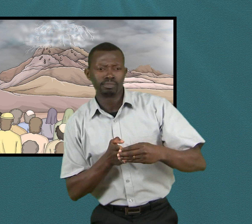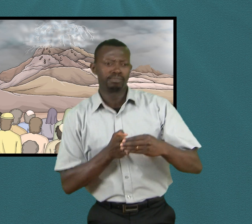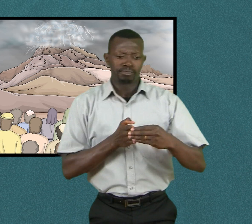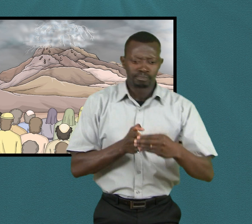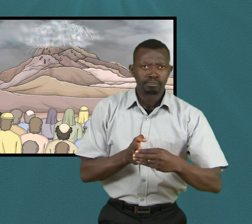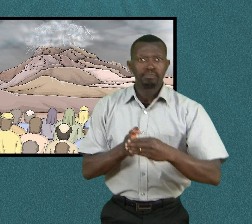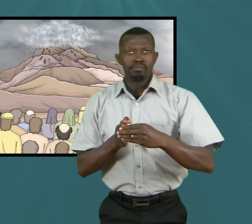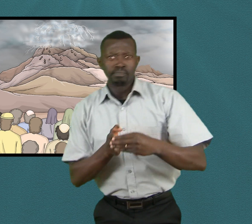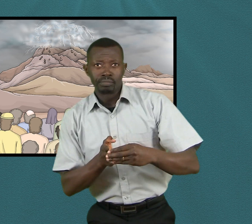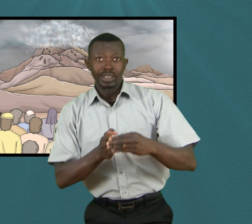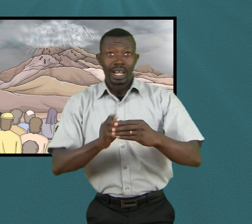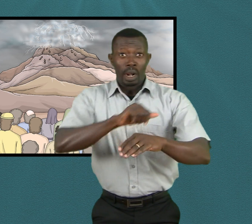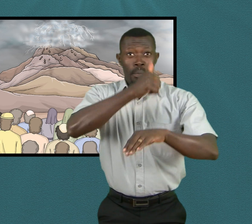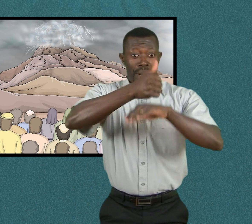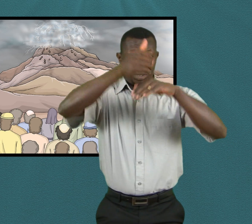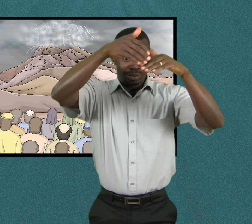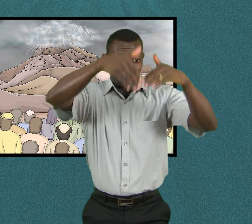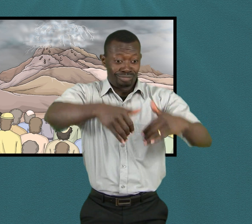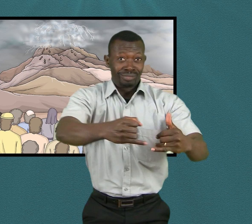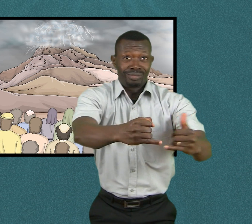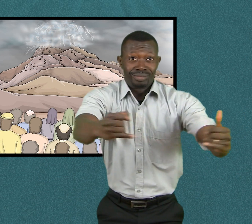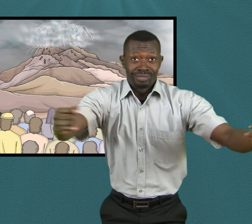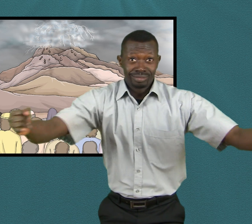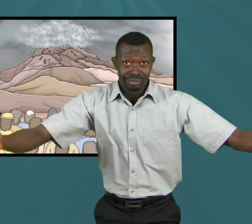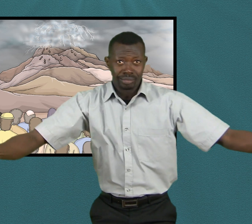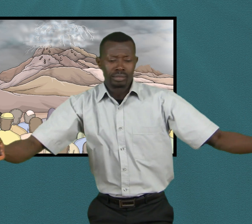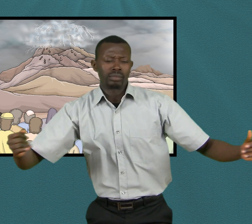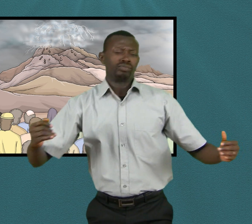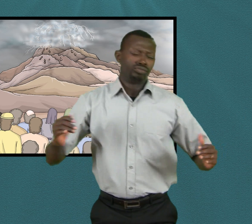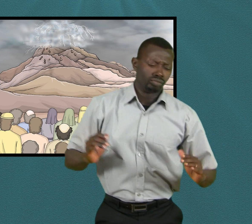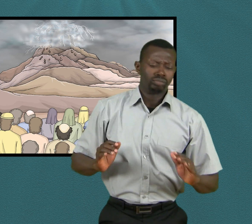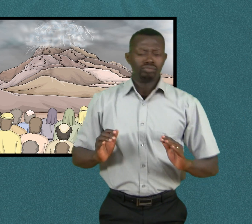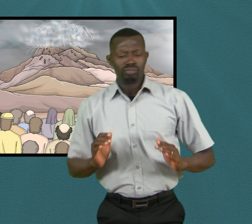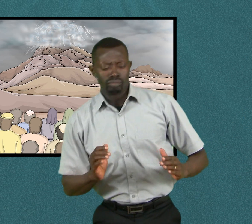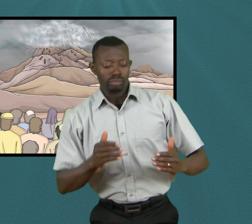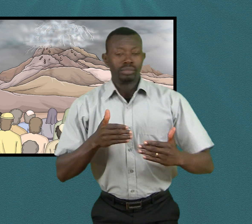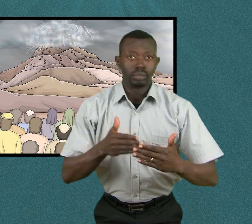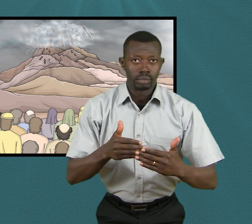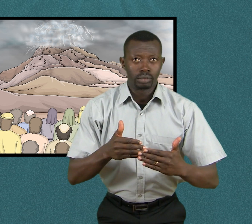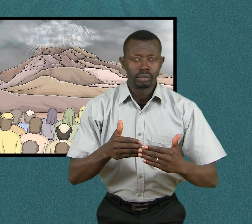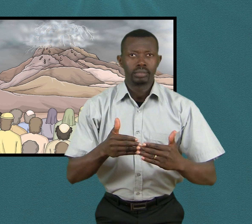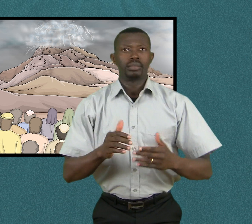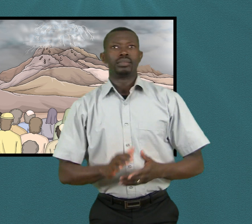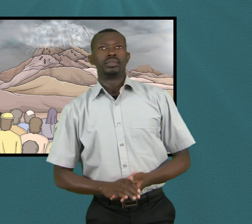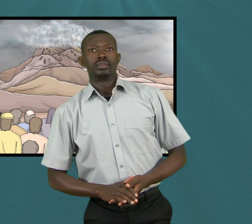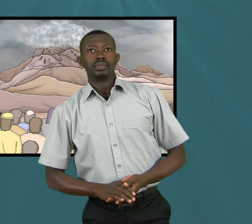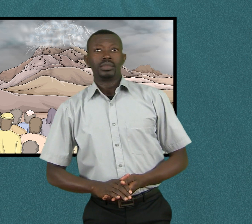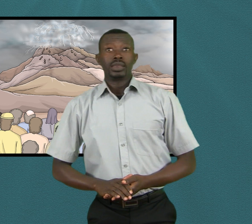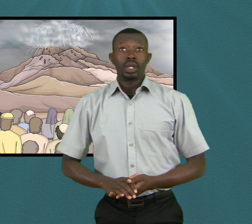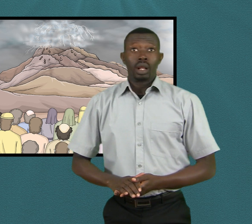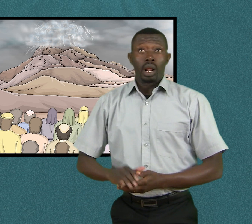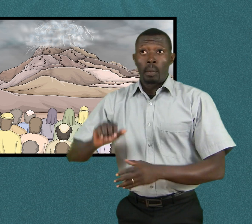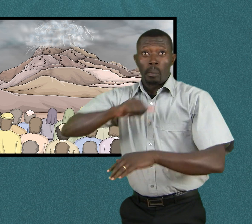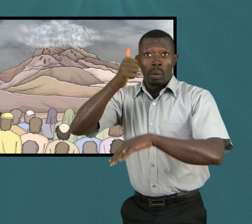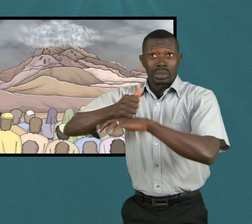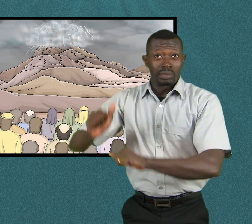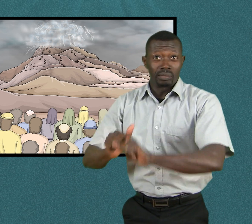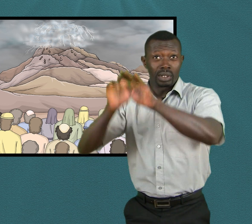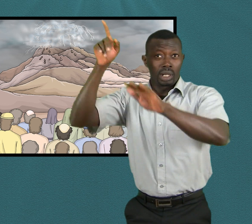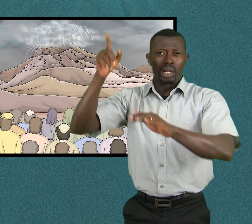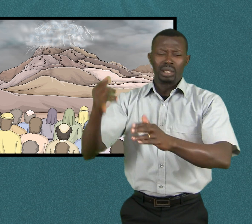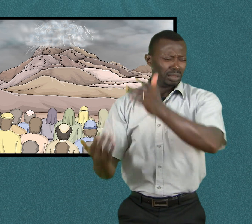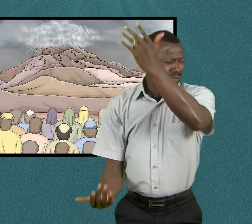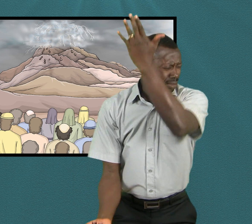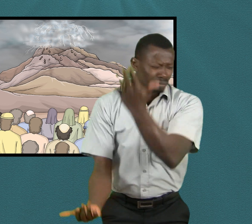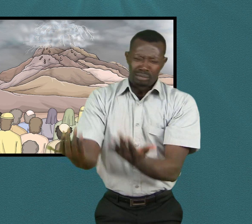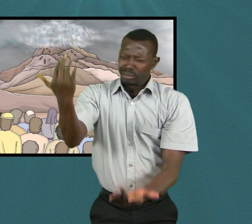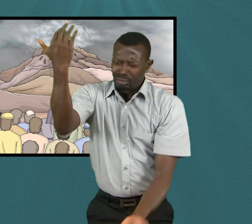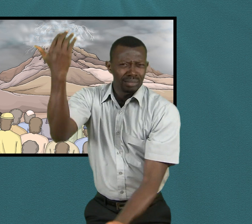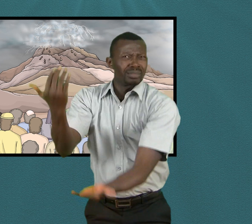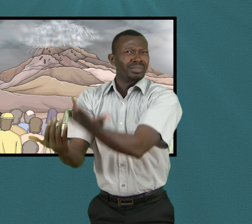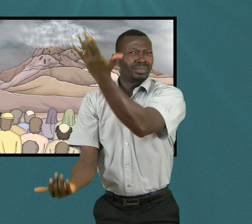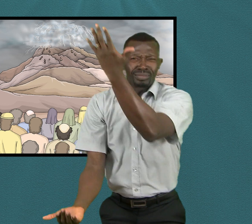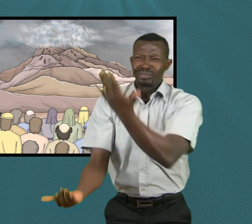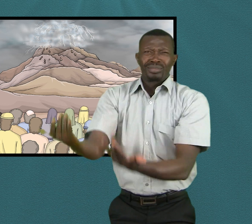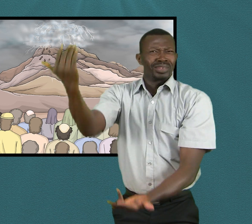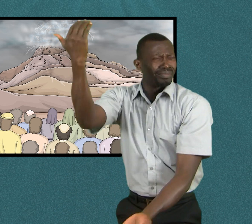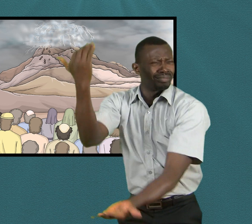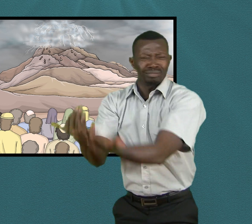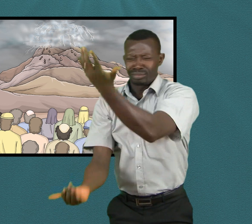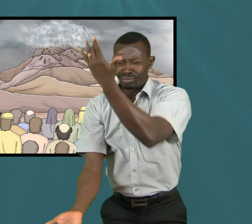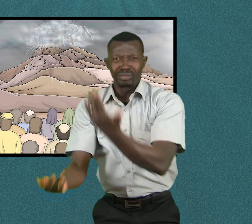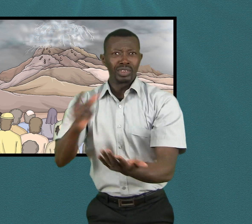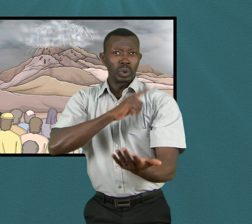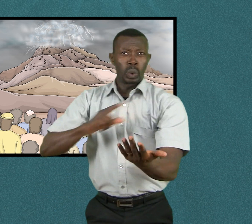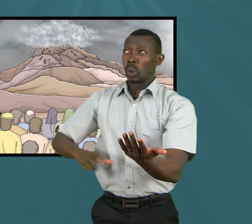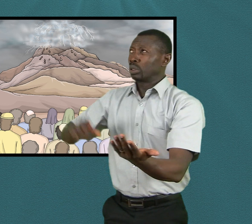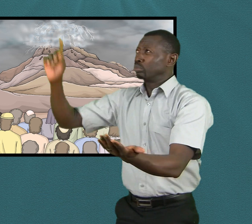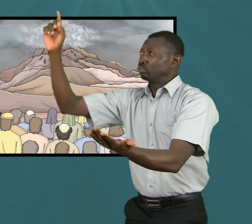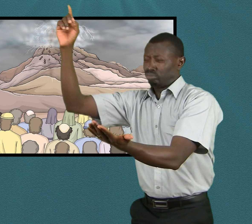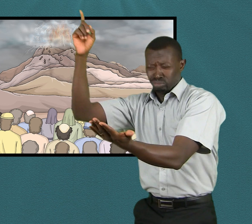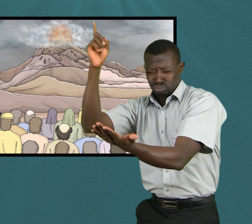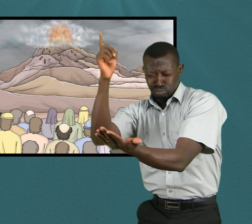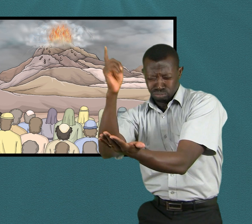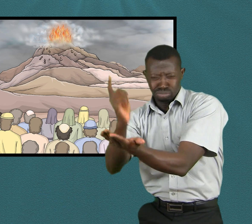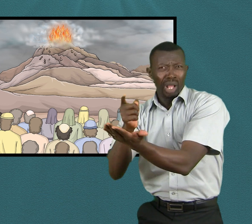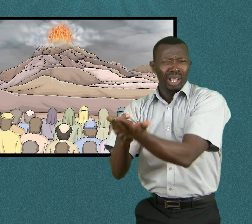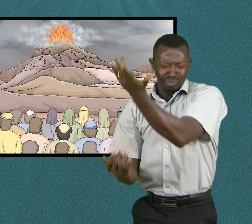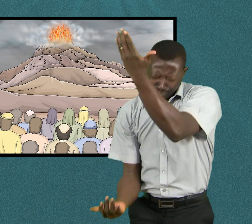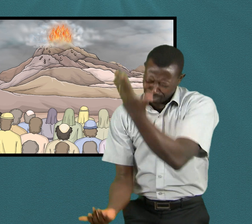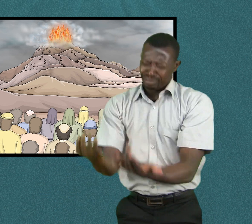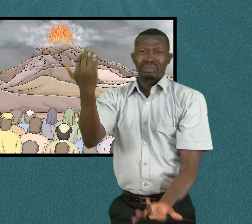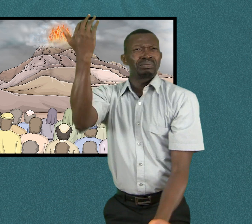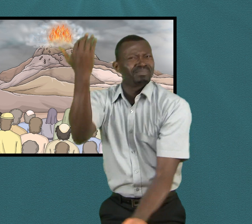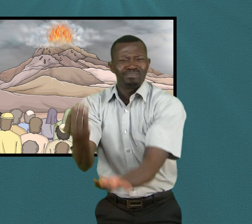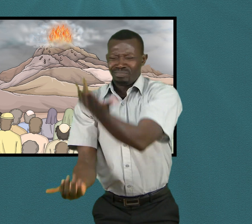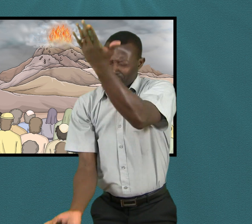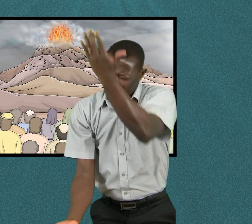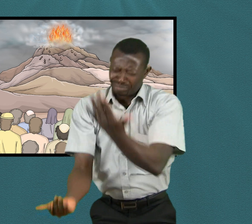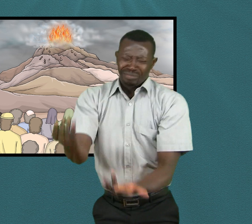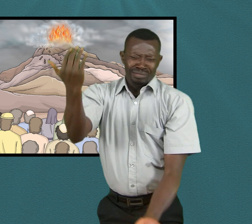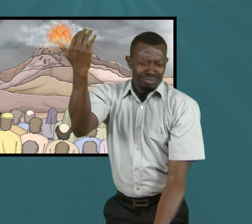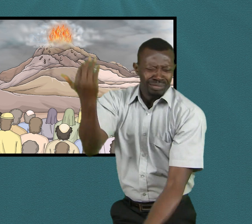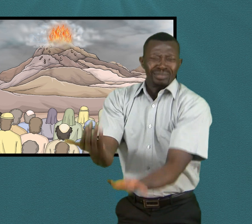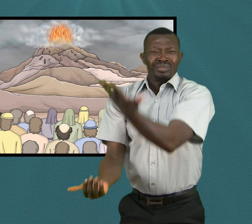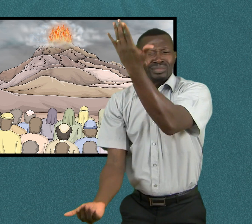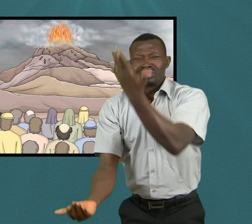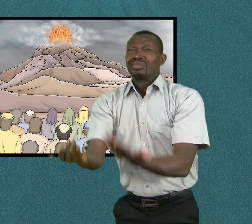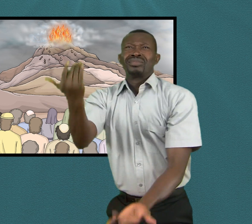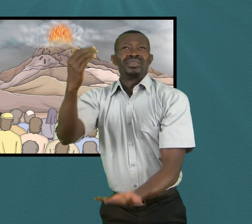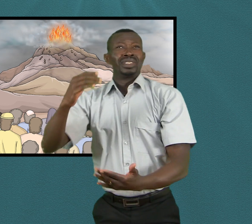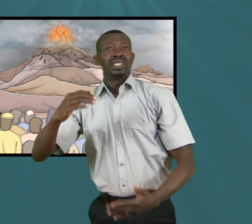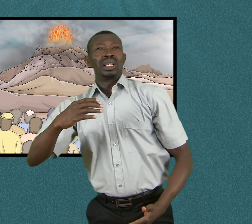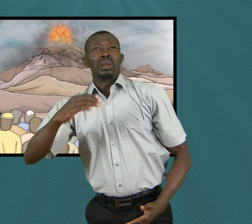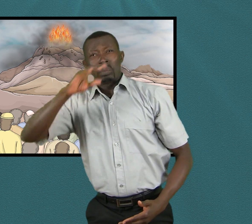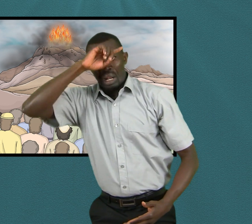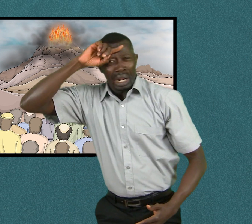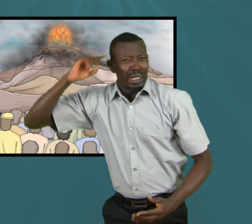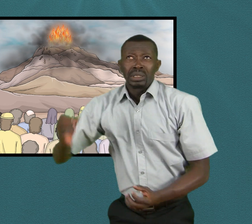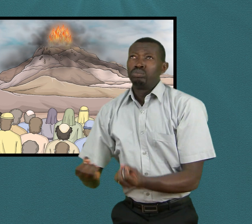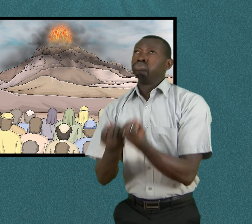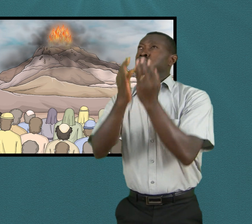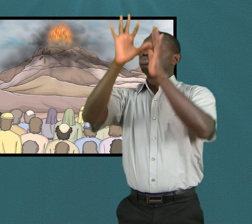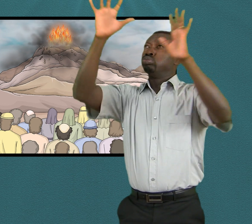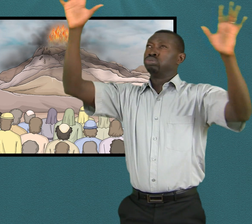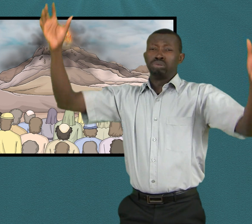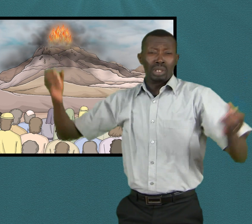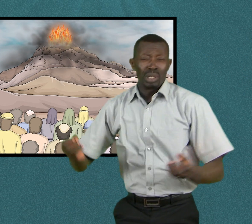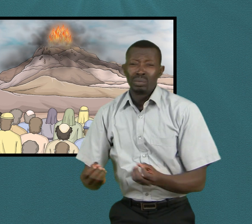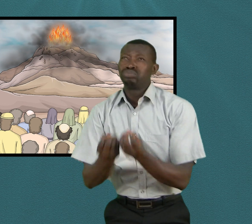Mount Sinai was completely enveloped in smoke, because the LORD had descended on it in fire.